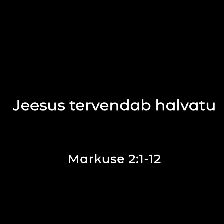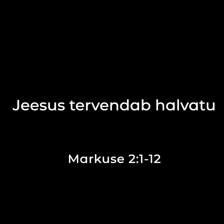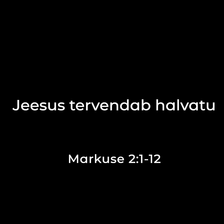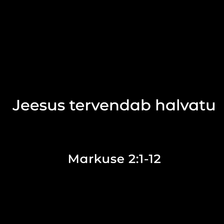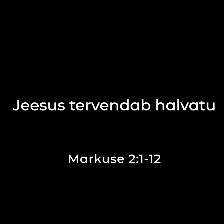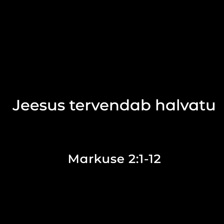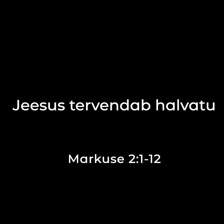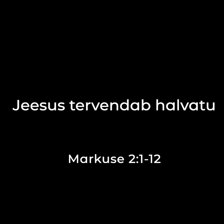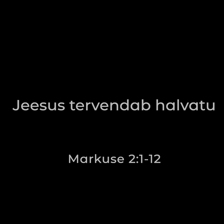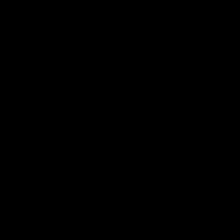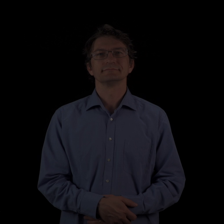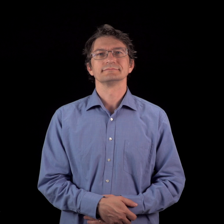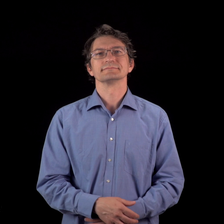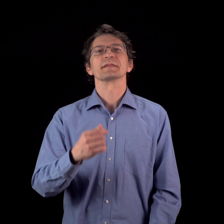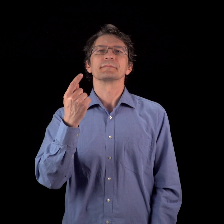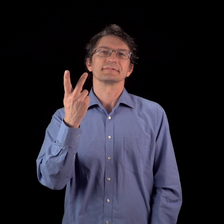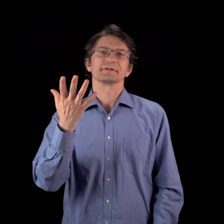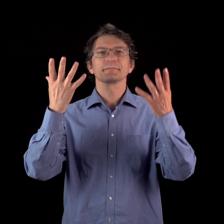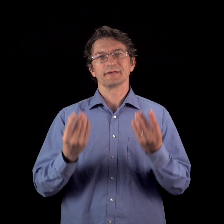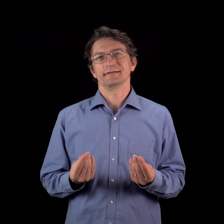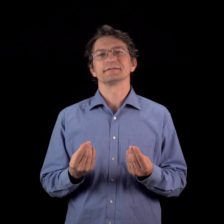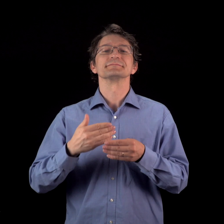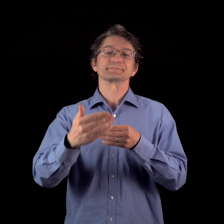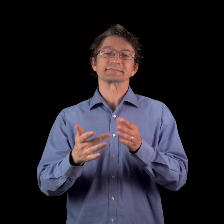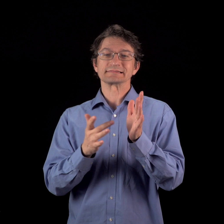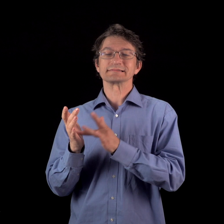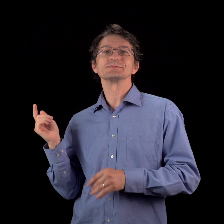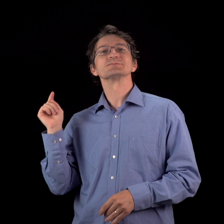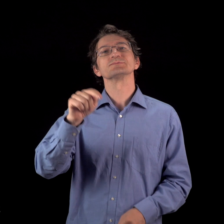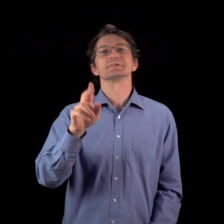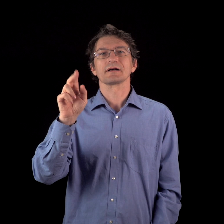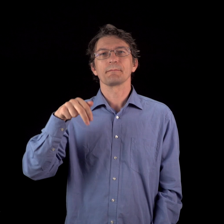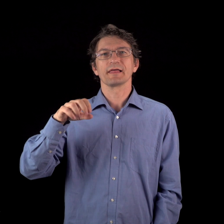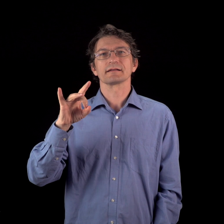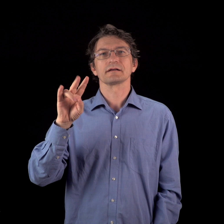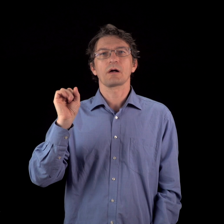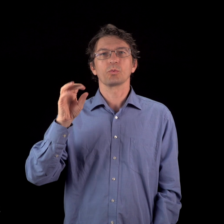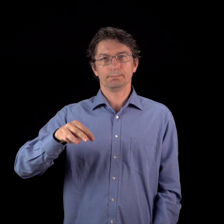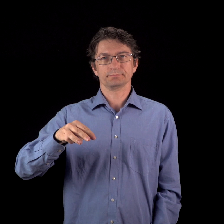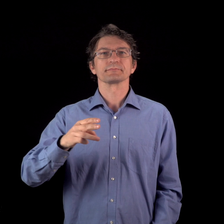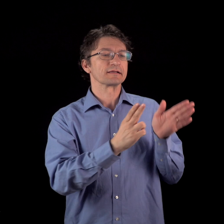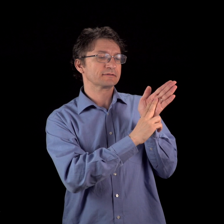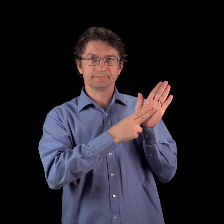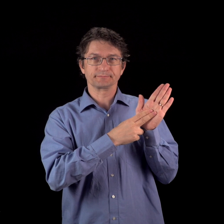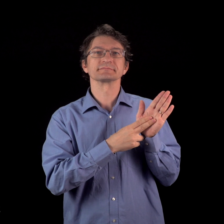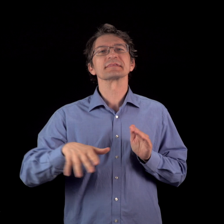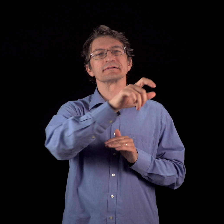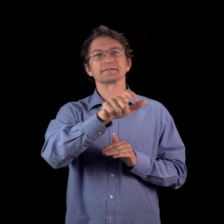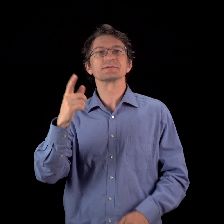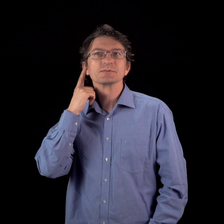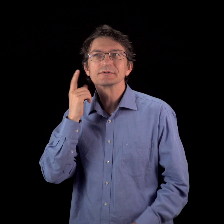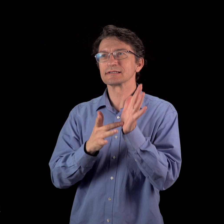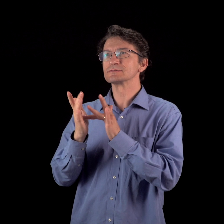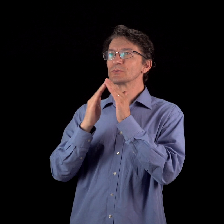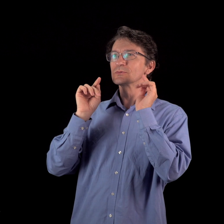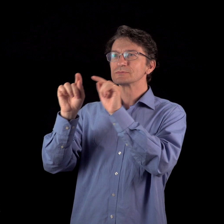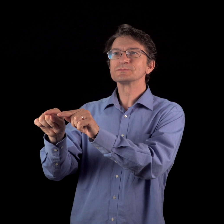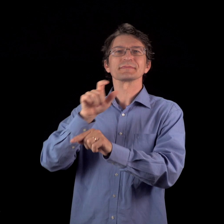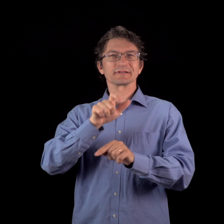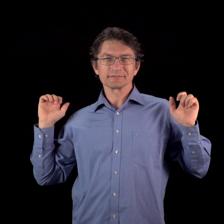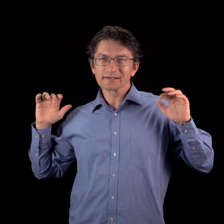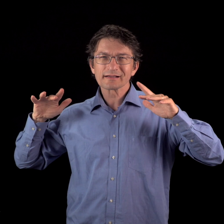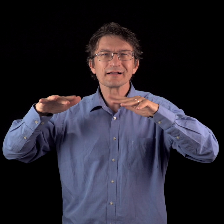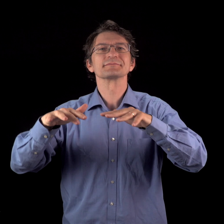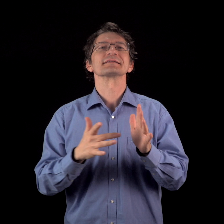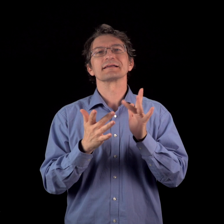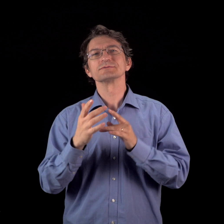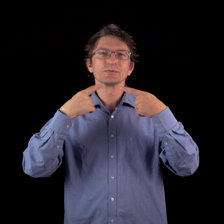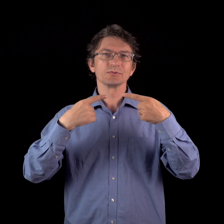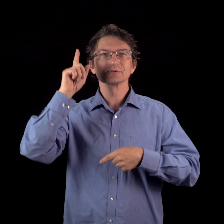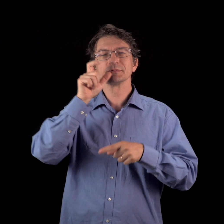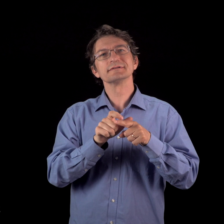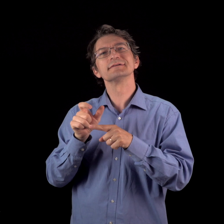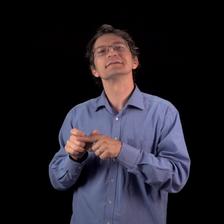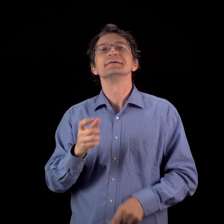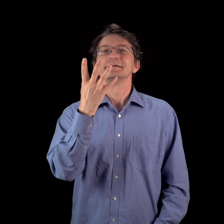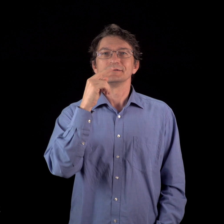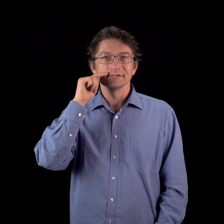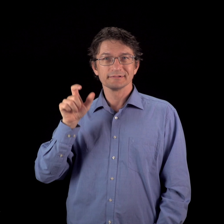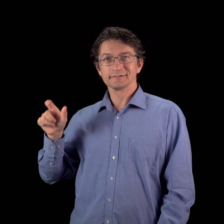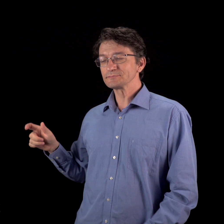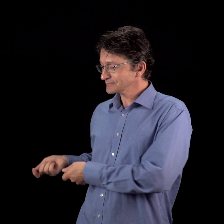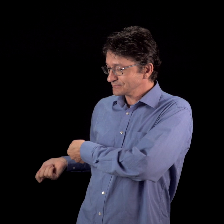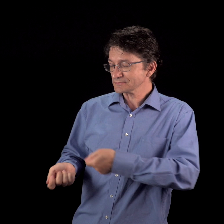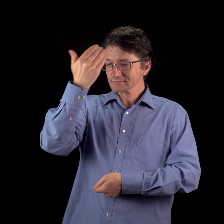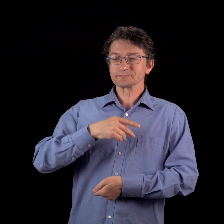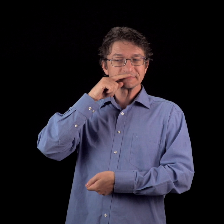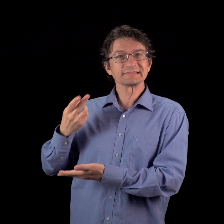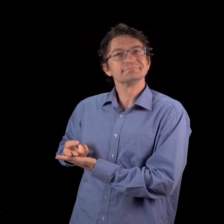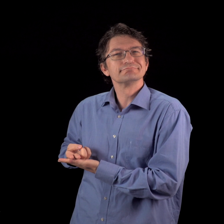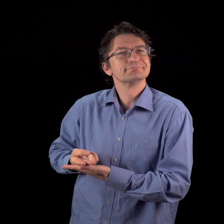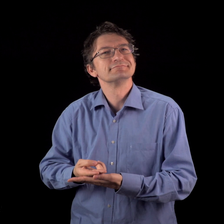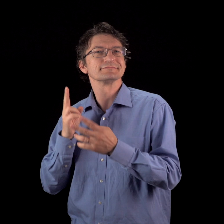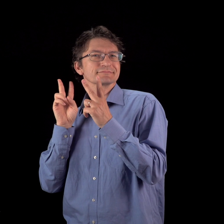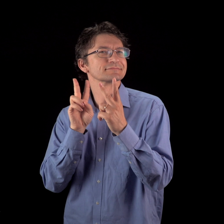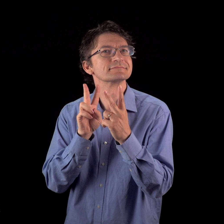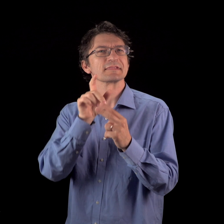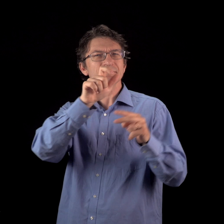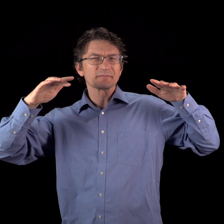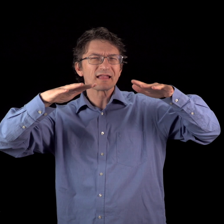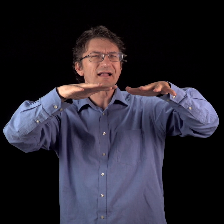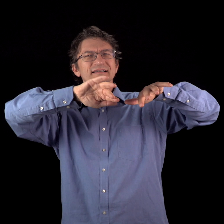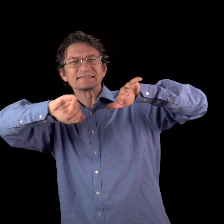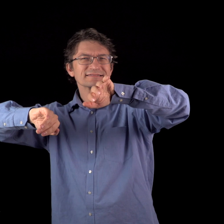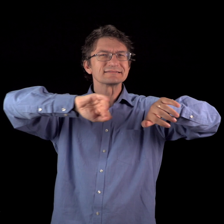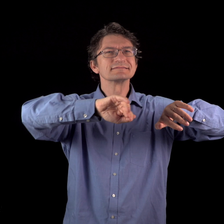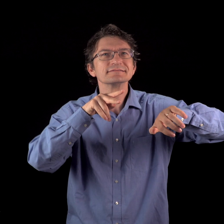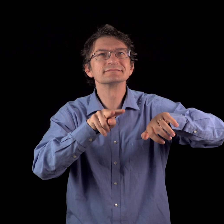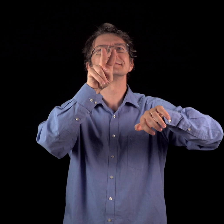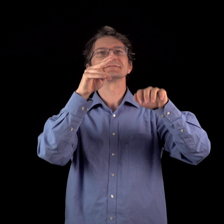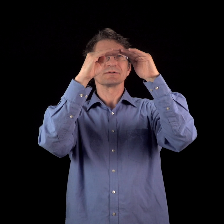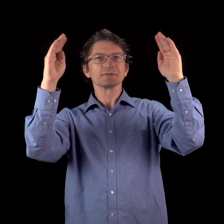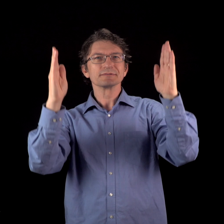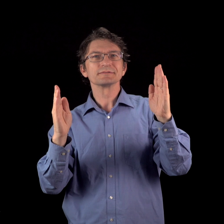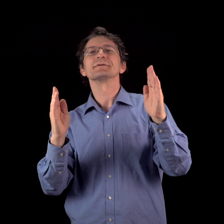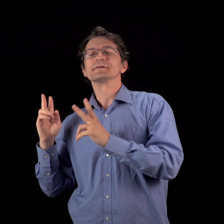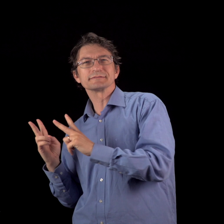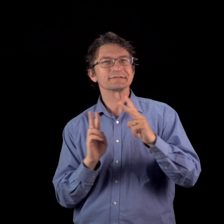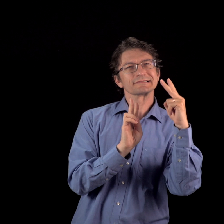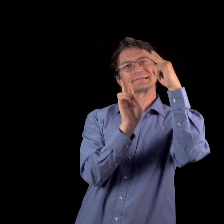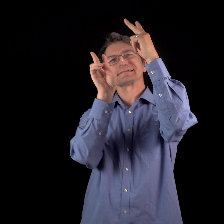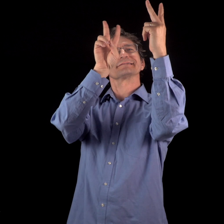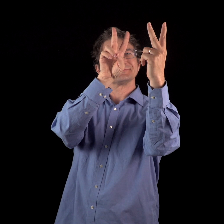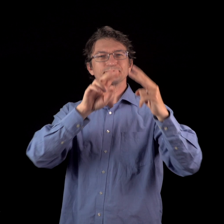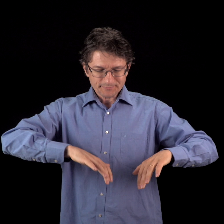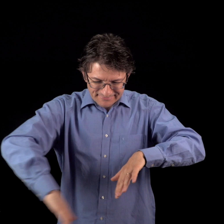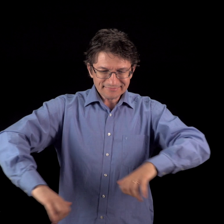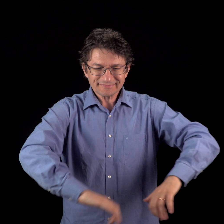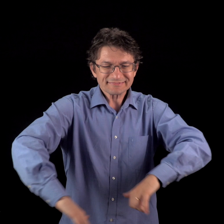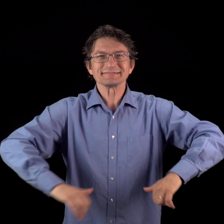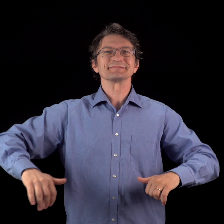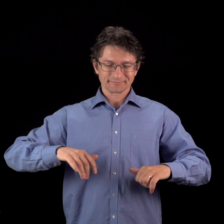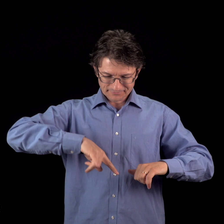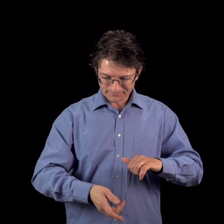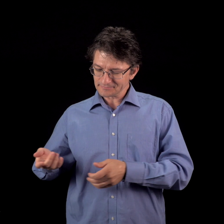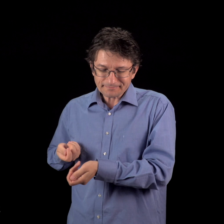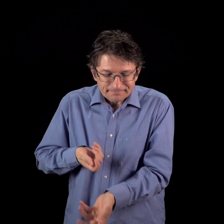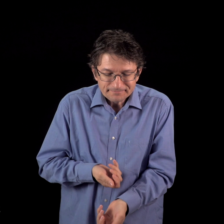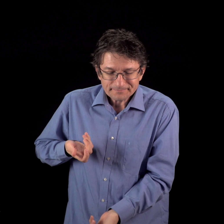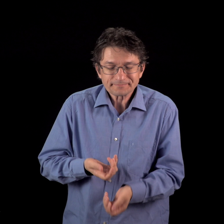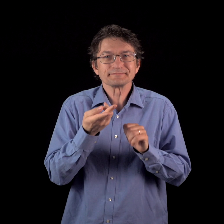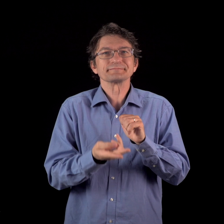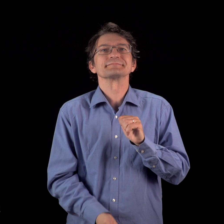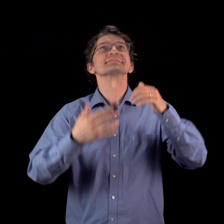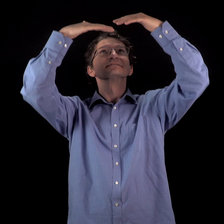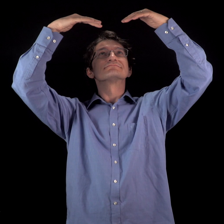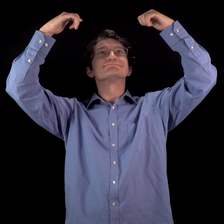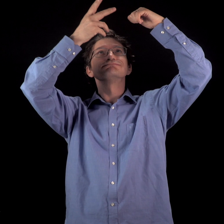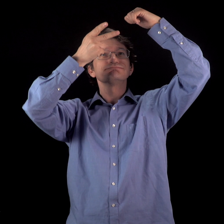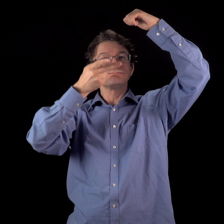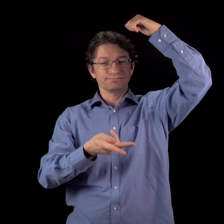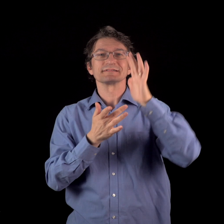A few days later Jesus went back to Capernaum. And when the people heard that He was home, they gathered in such large numbers that there was no more room, not even outside the door, as Jesus spoke the word to them. Then a paralytic was brought to Him, carried by four men. Since they were unable to get to Jesus through the crowd, they uncovered the roof above Him, made an opening, and lowered the paralytic on his mat.